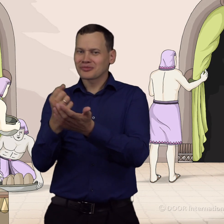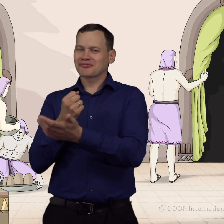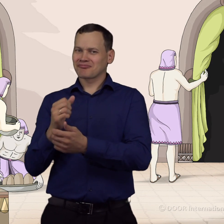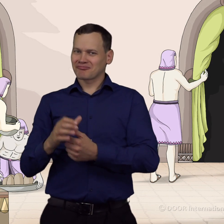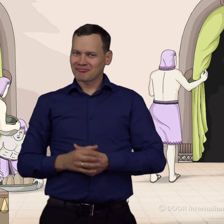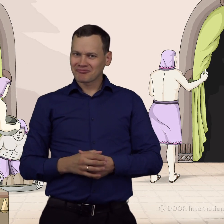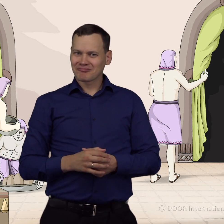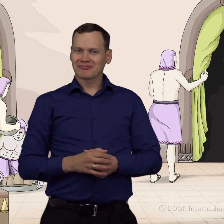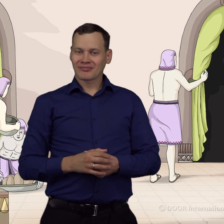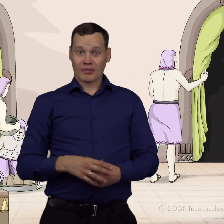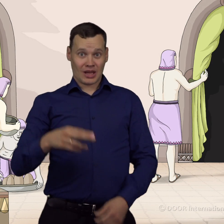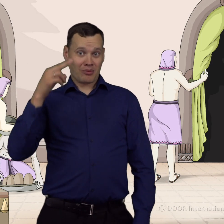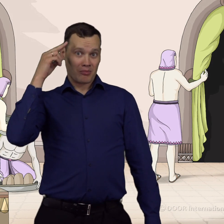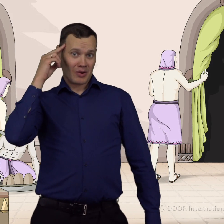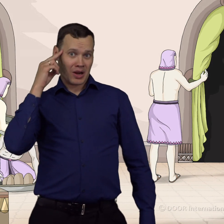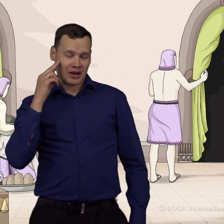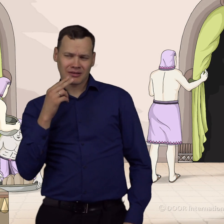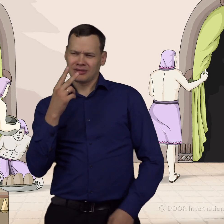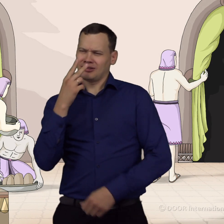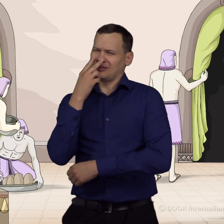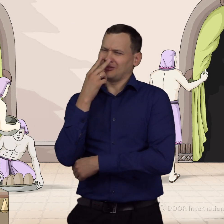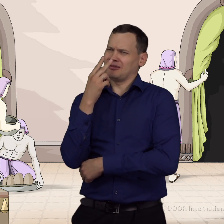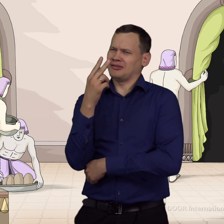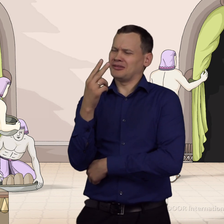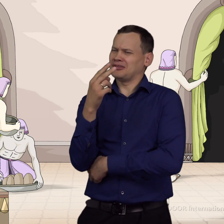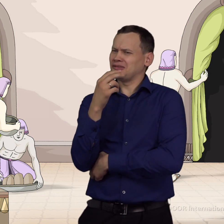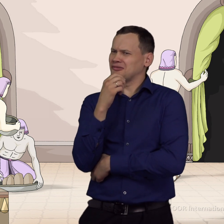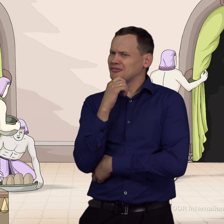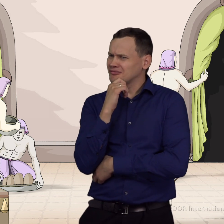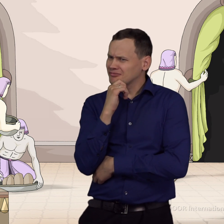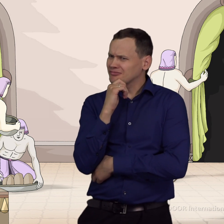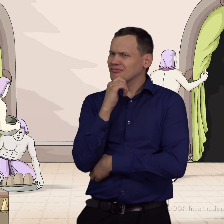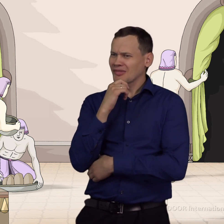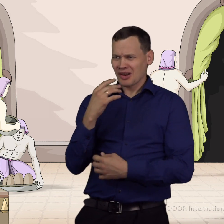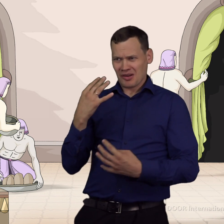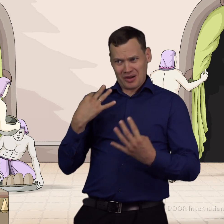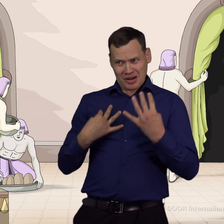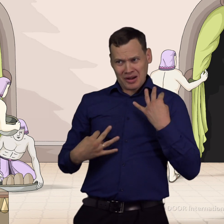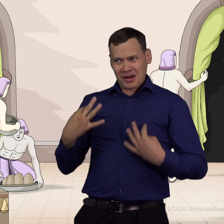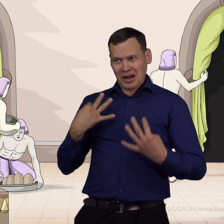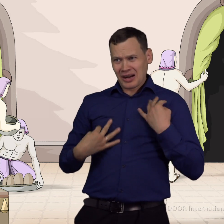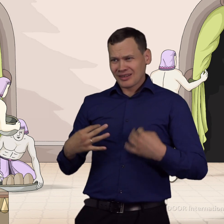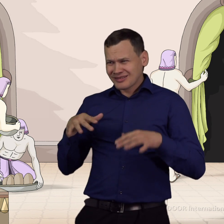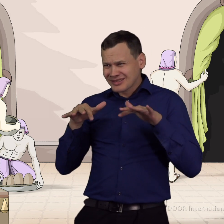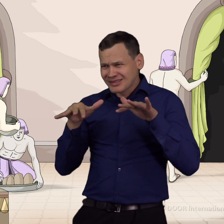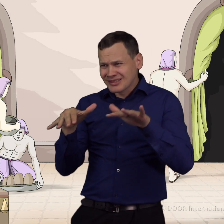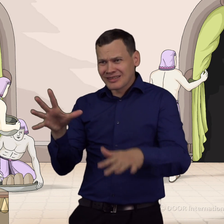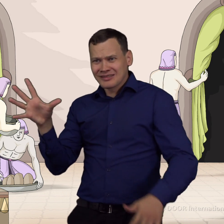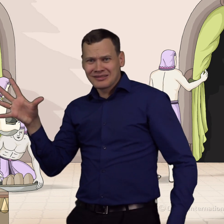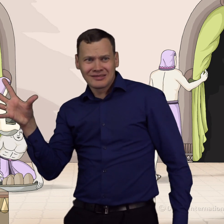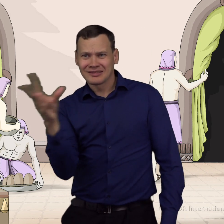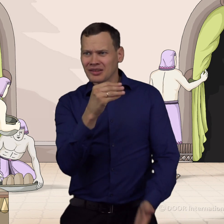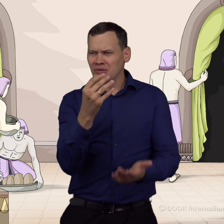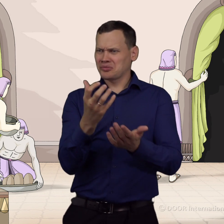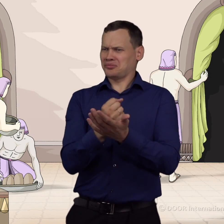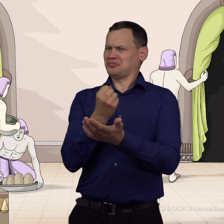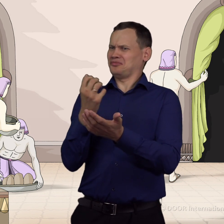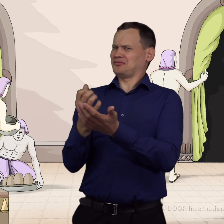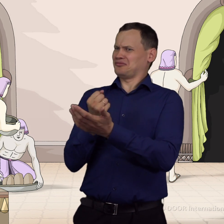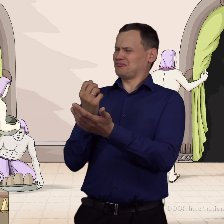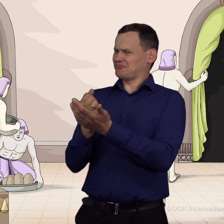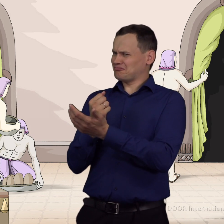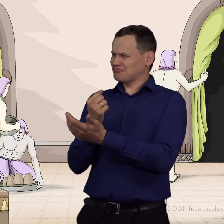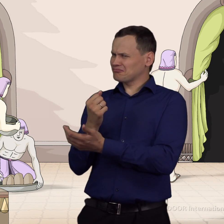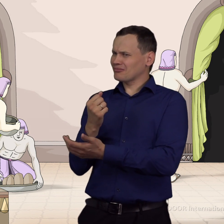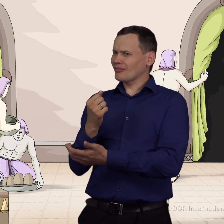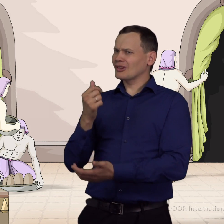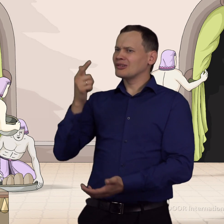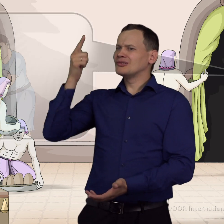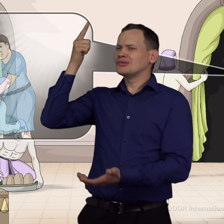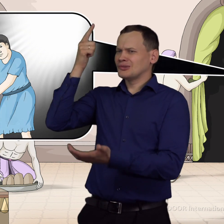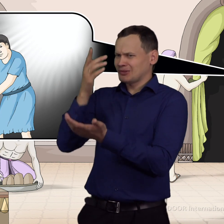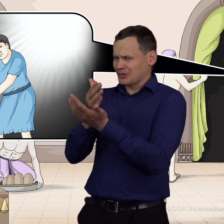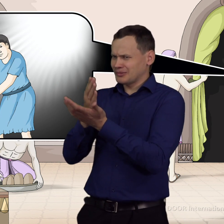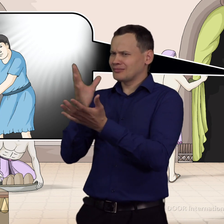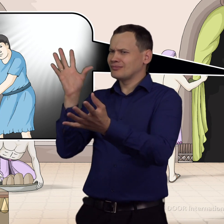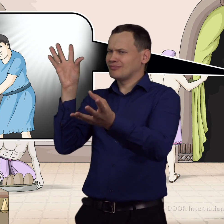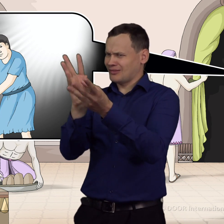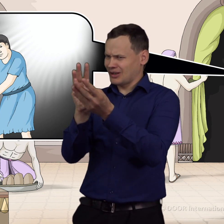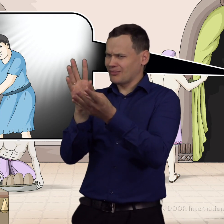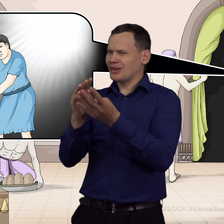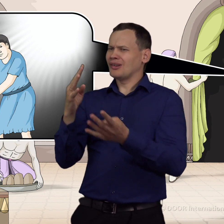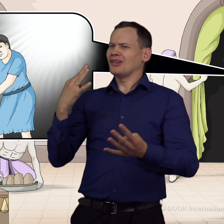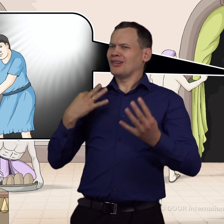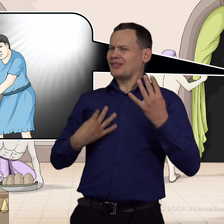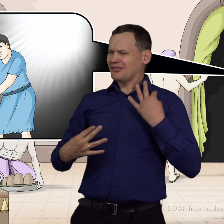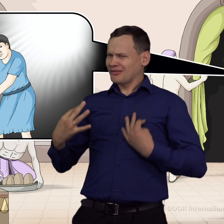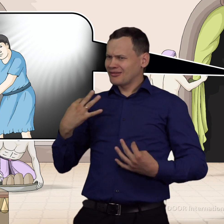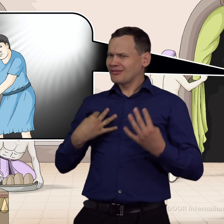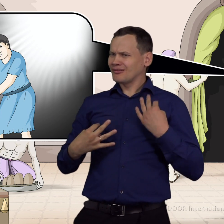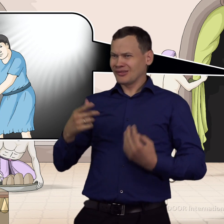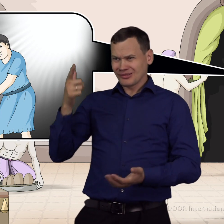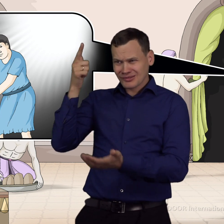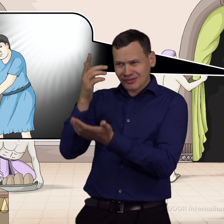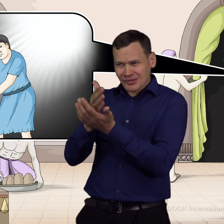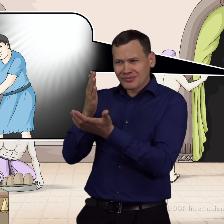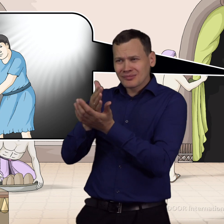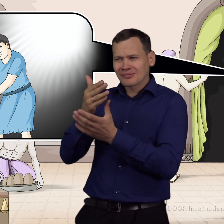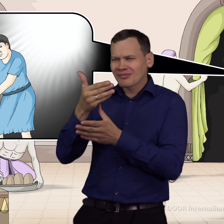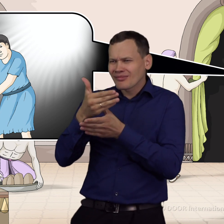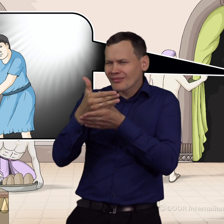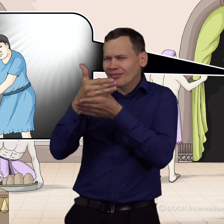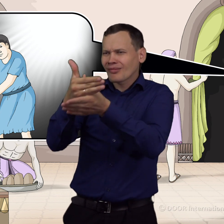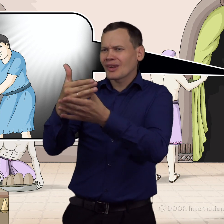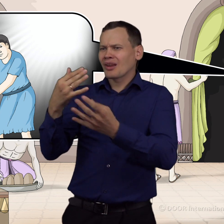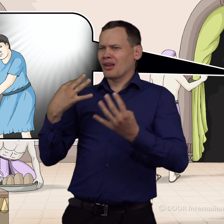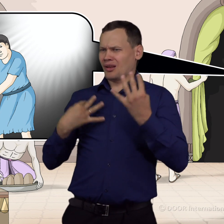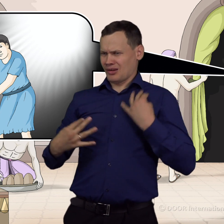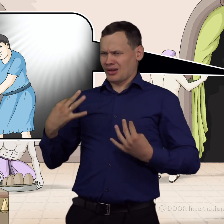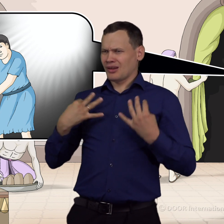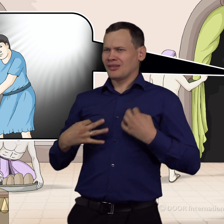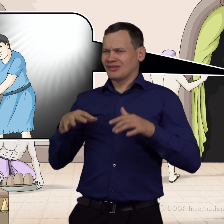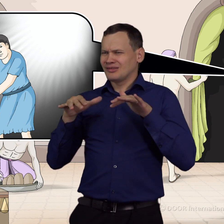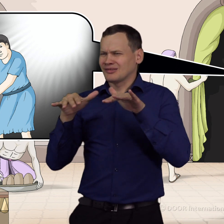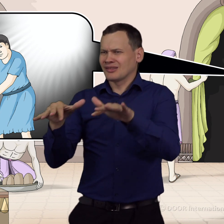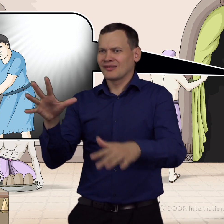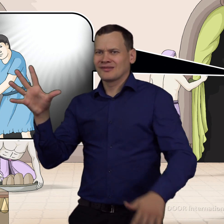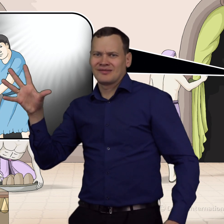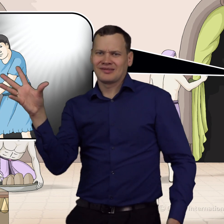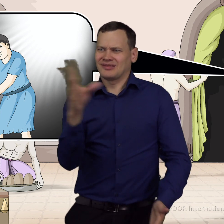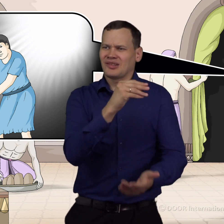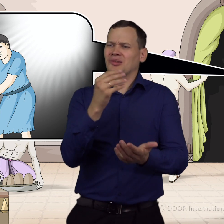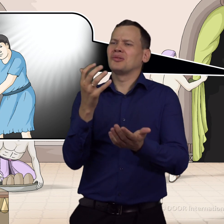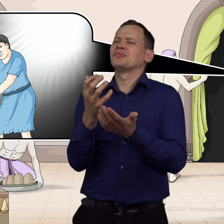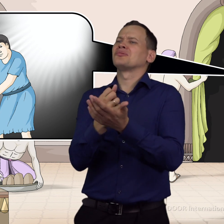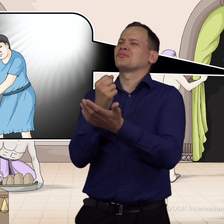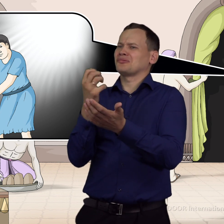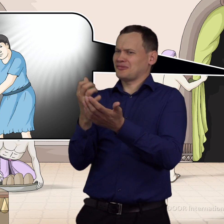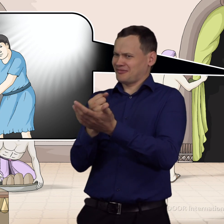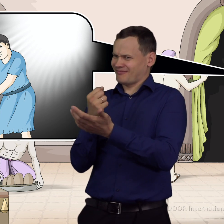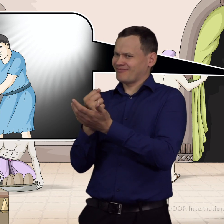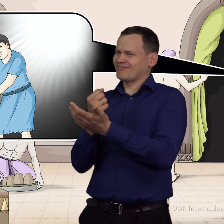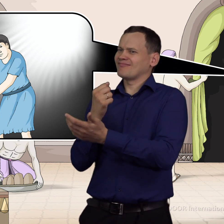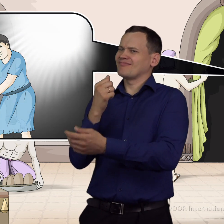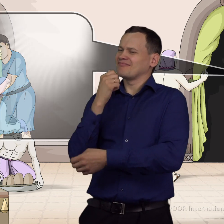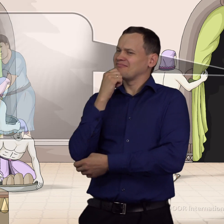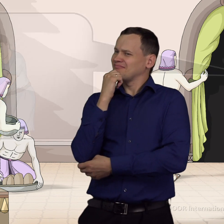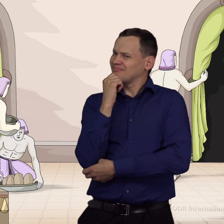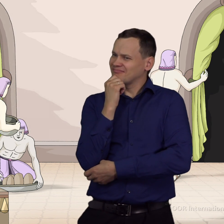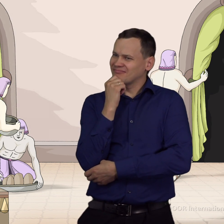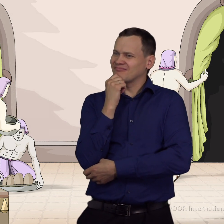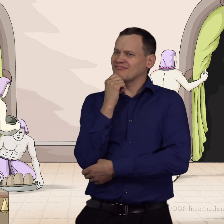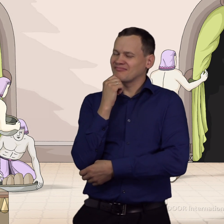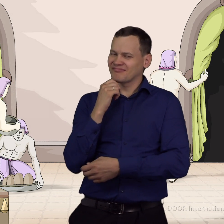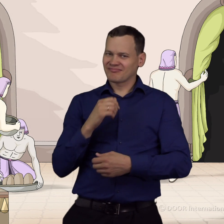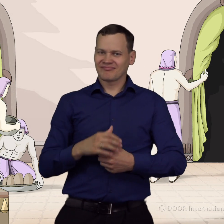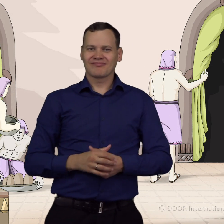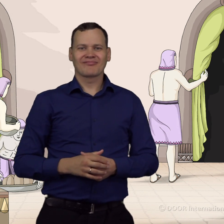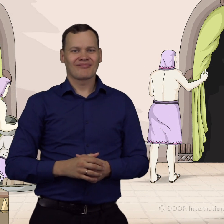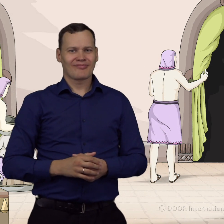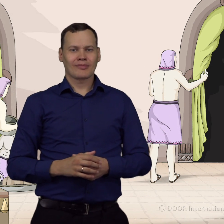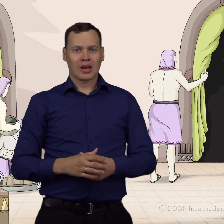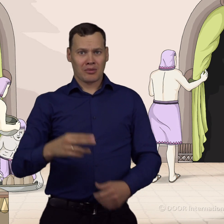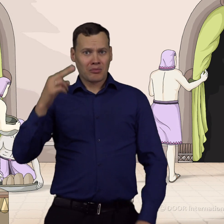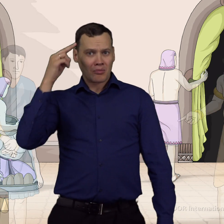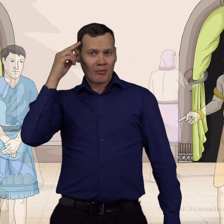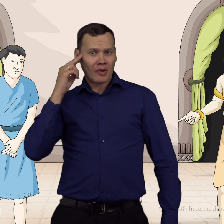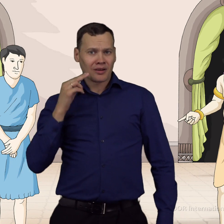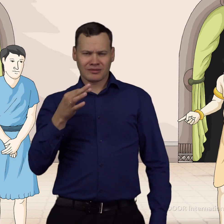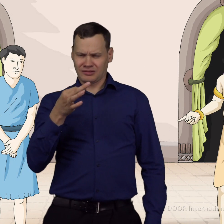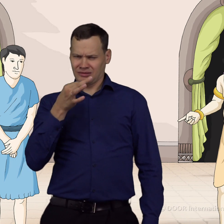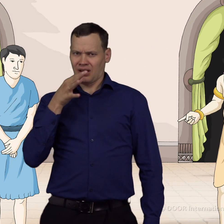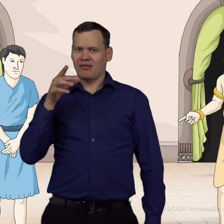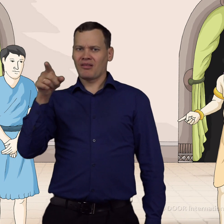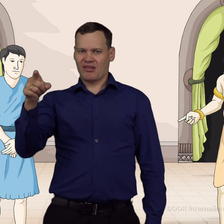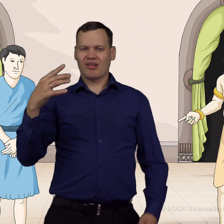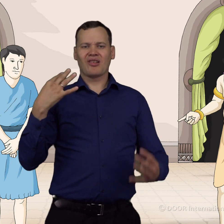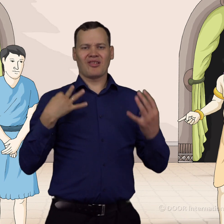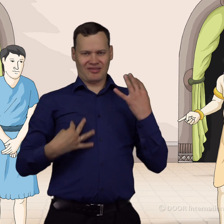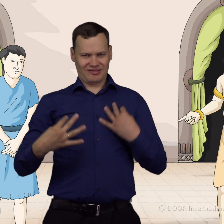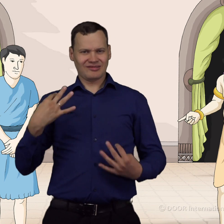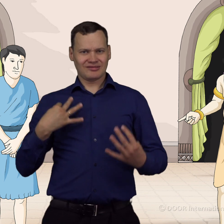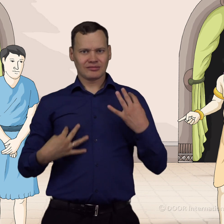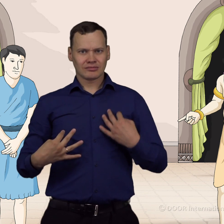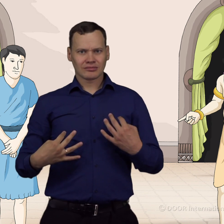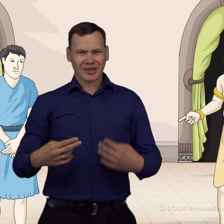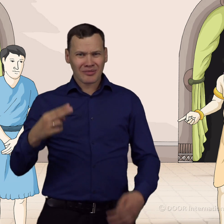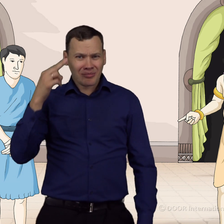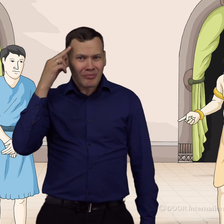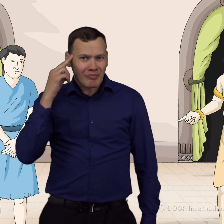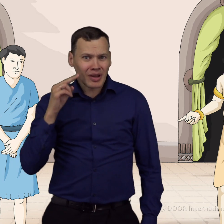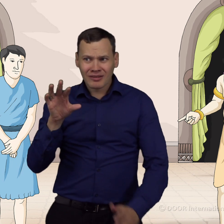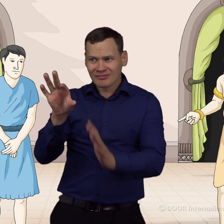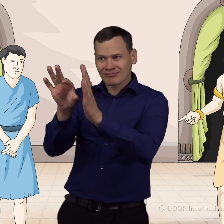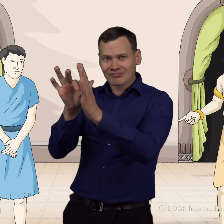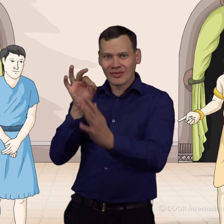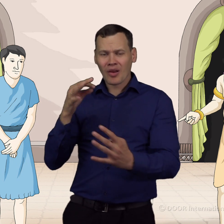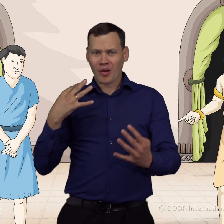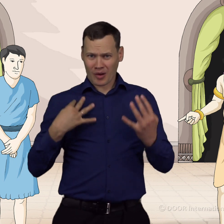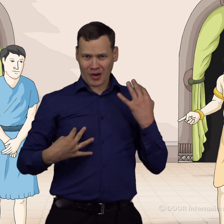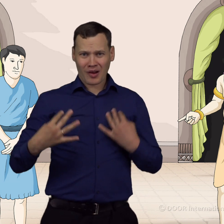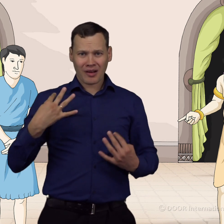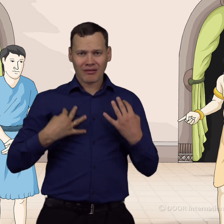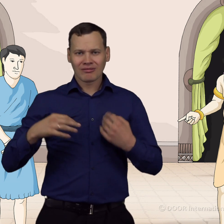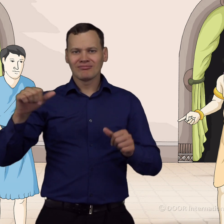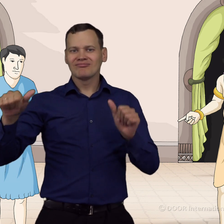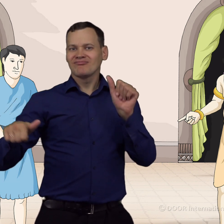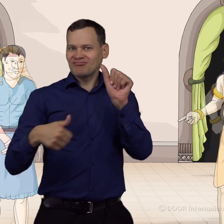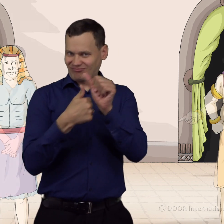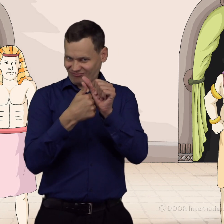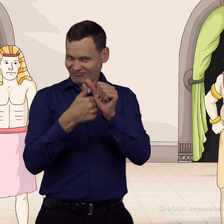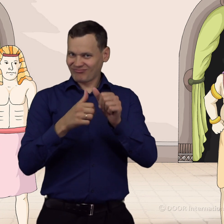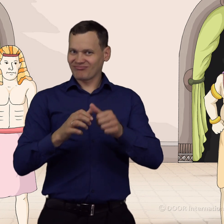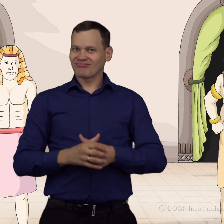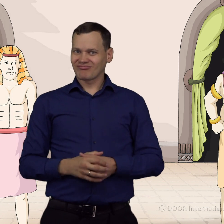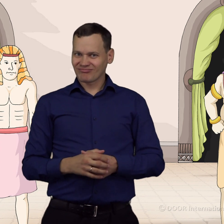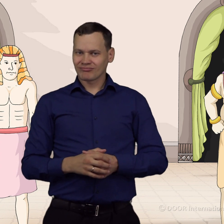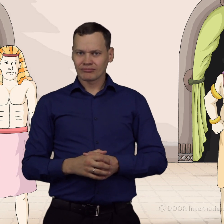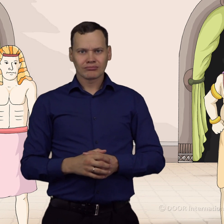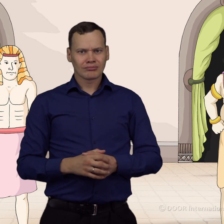When his master saw that the LORD was with him and made him prosper in all he did, Joseph found favor in his sight and became his personal attendant.